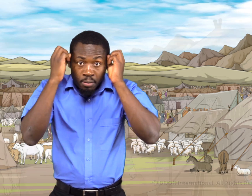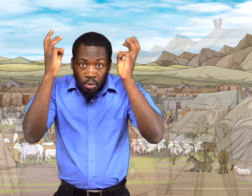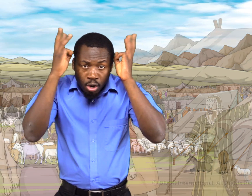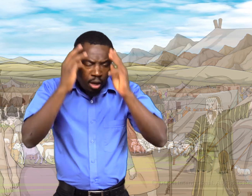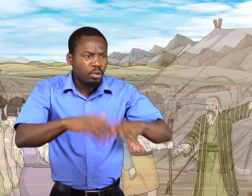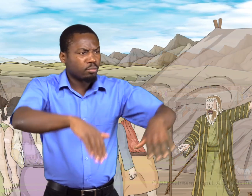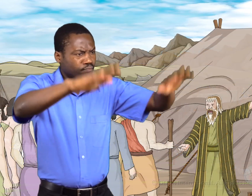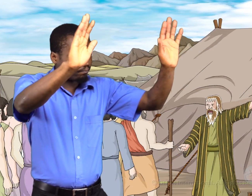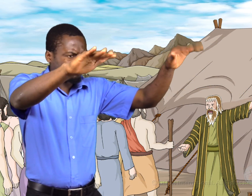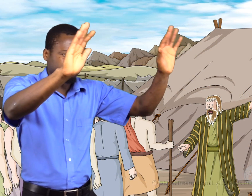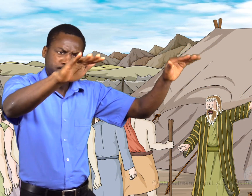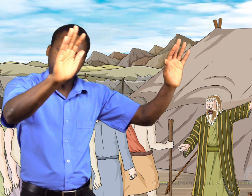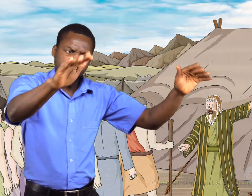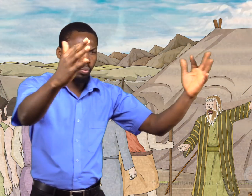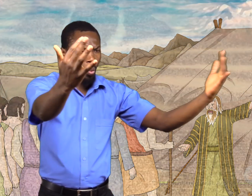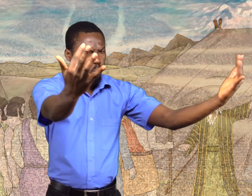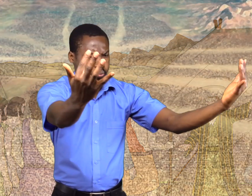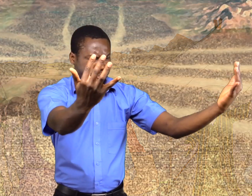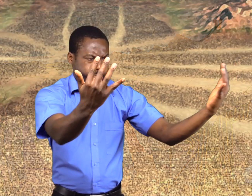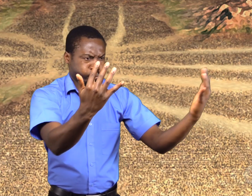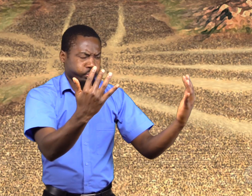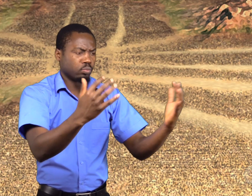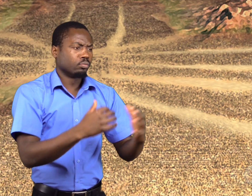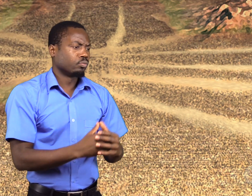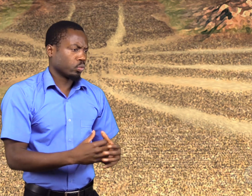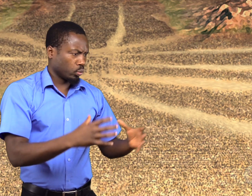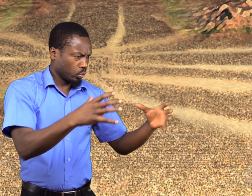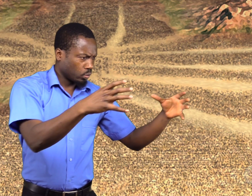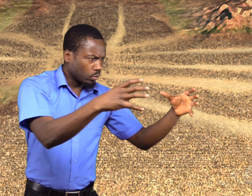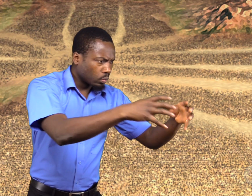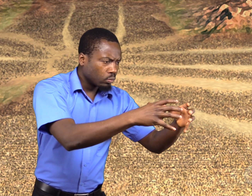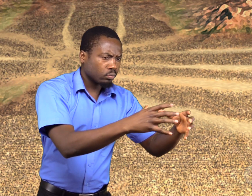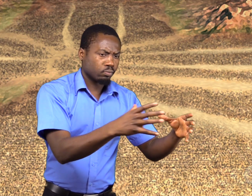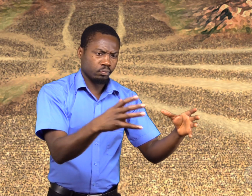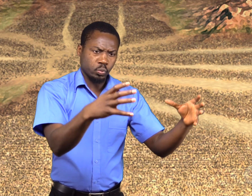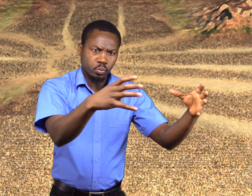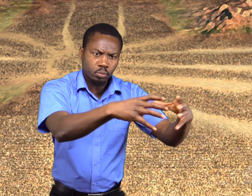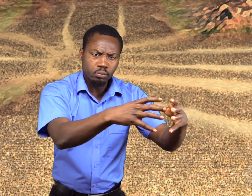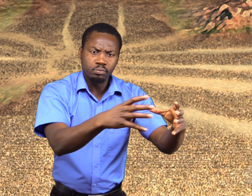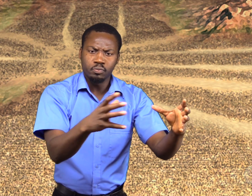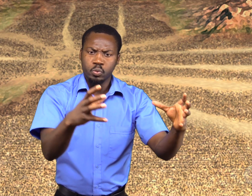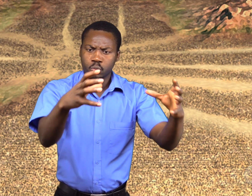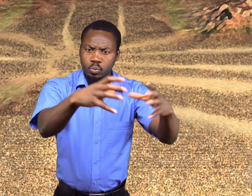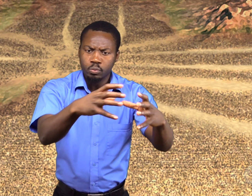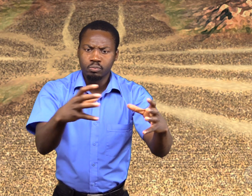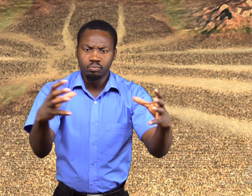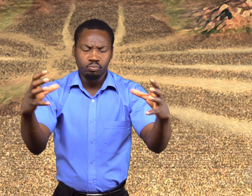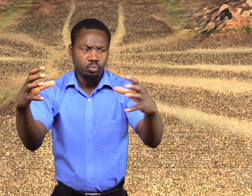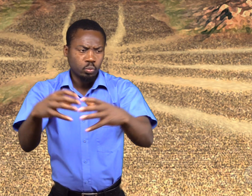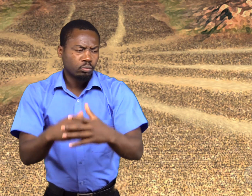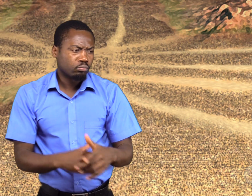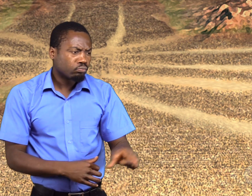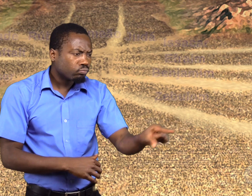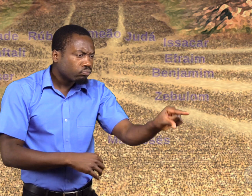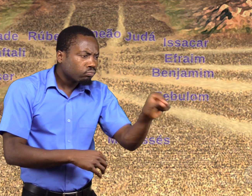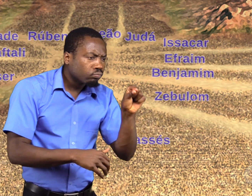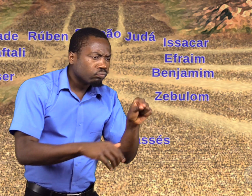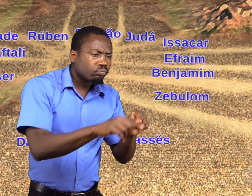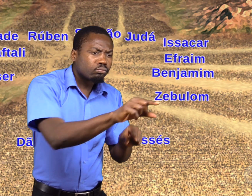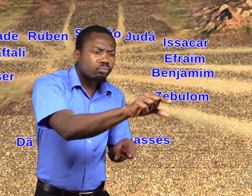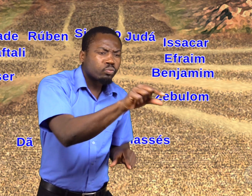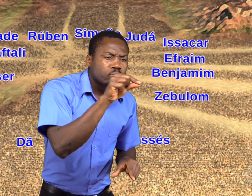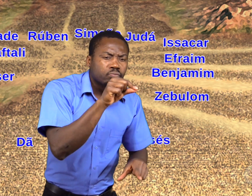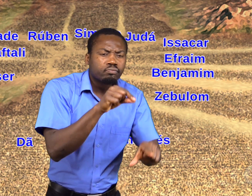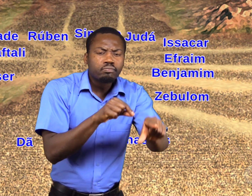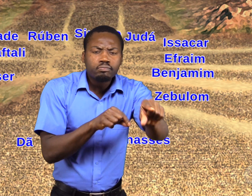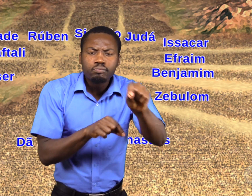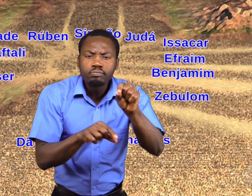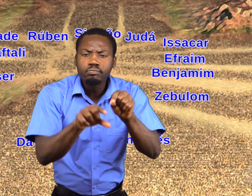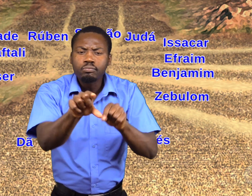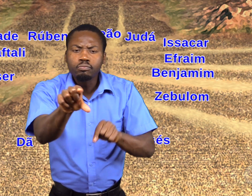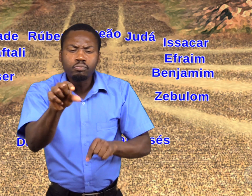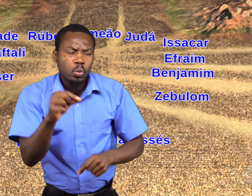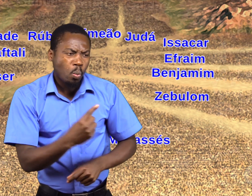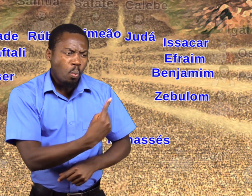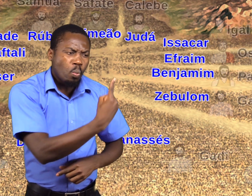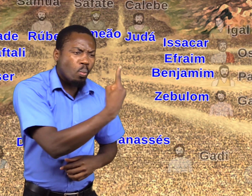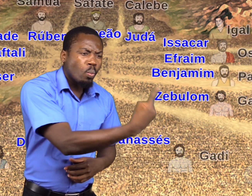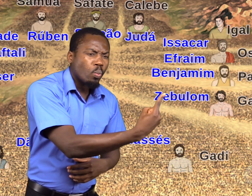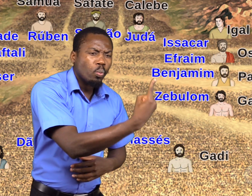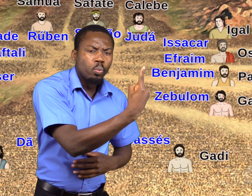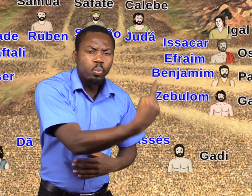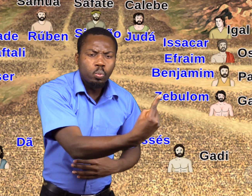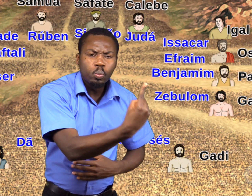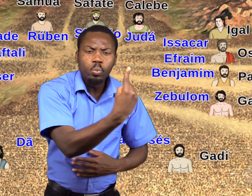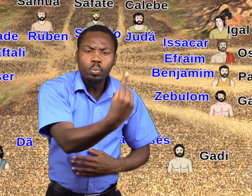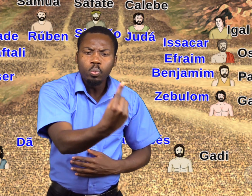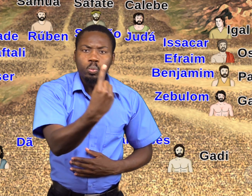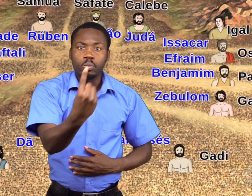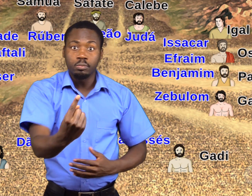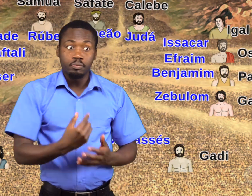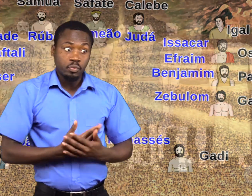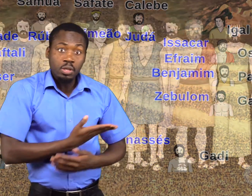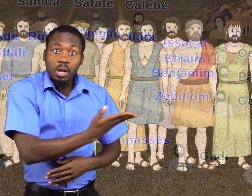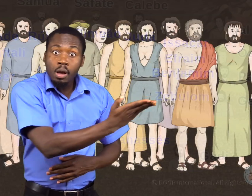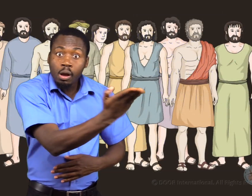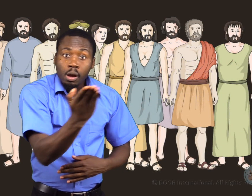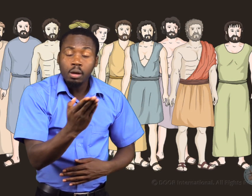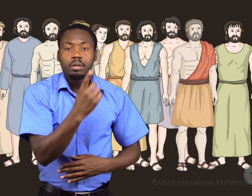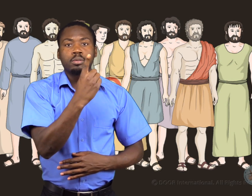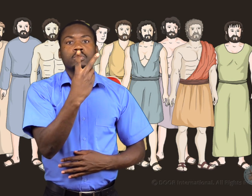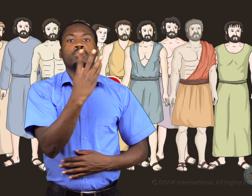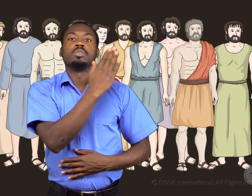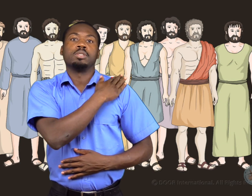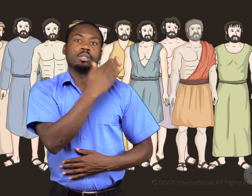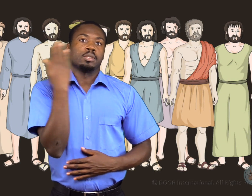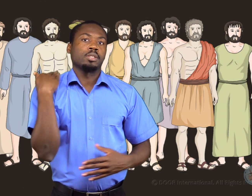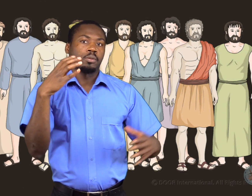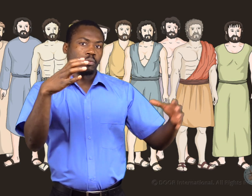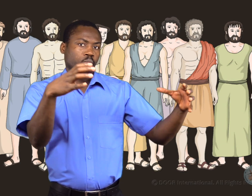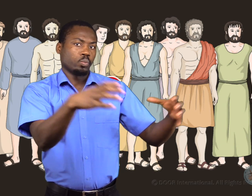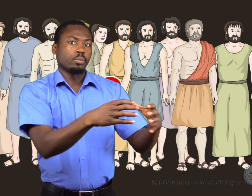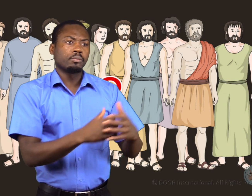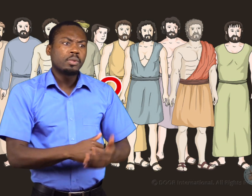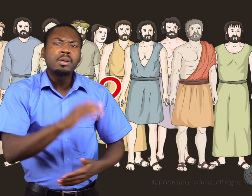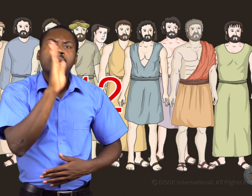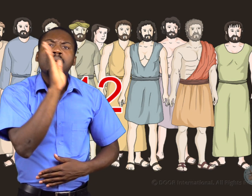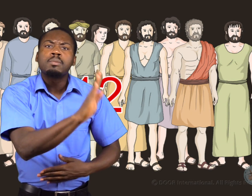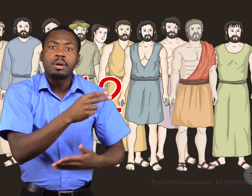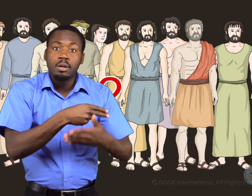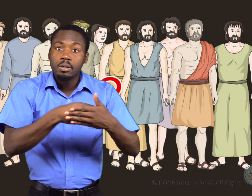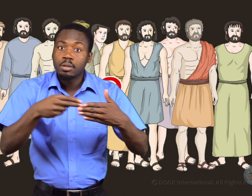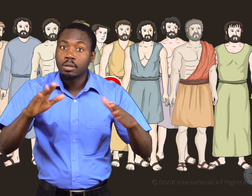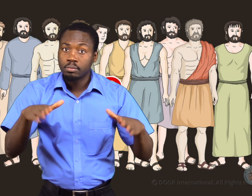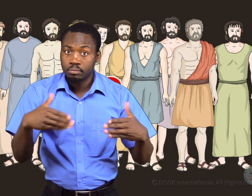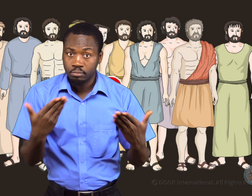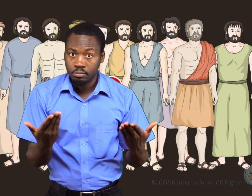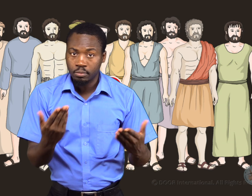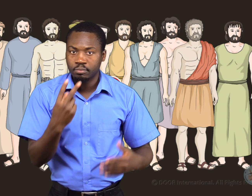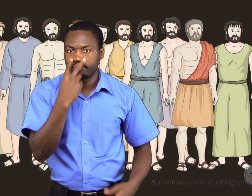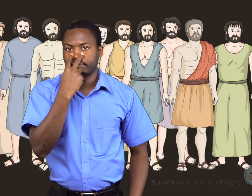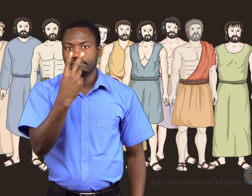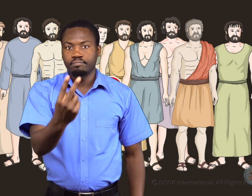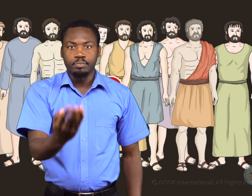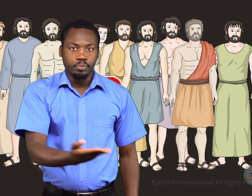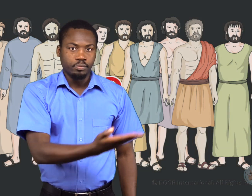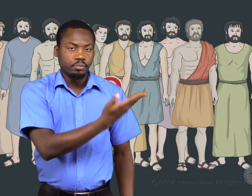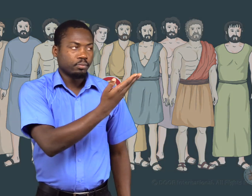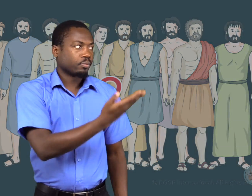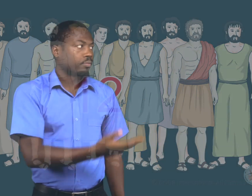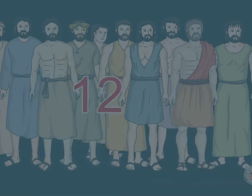All the men were leaders of the Israelites, and these were their names: From the tribe of Reuben, Shammua son of Zaccur; from the tribe of Simeon, Shaphat son of Hori; from the tribe of Judah, Caleb son of Jephunneh; from the tribe of Issachar, Igal son of Joseph; from the tribe of Ephraim, Hoshea son of Nun; from the tribe of Benjamin, Palti son of Raphu;